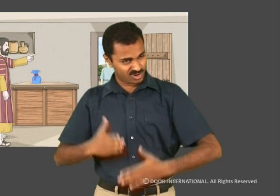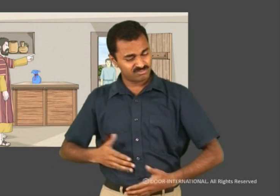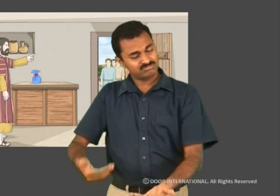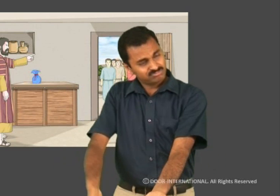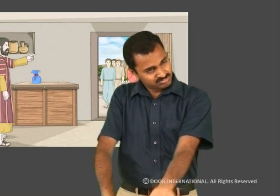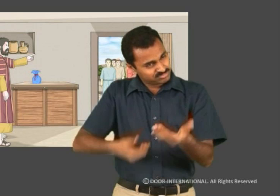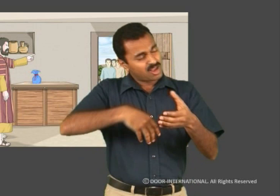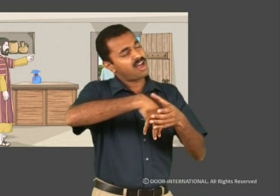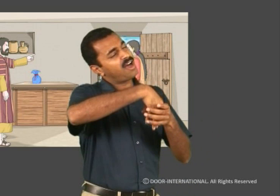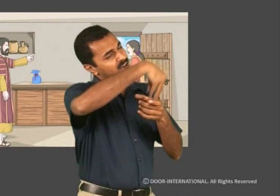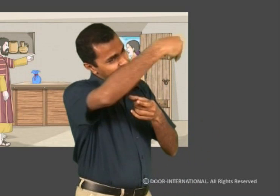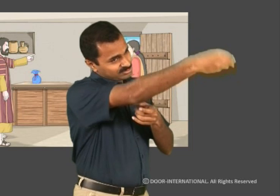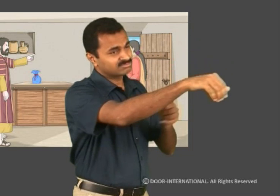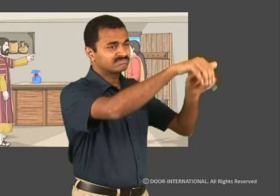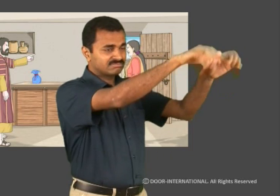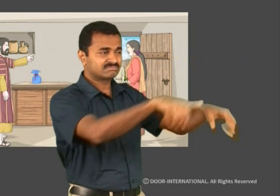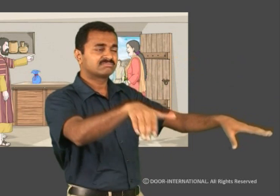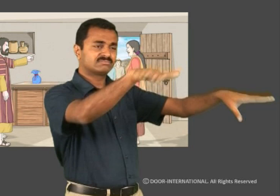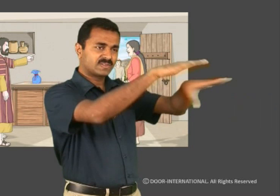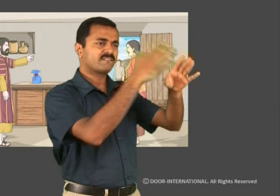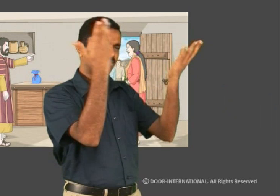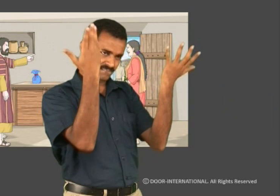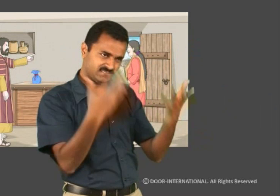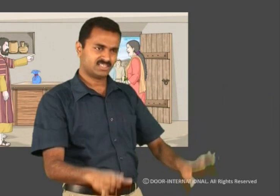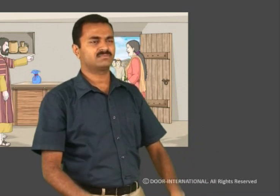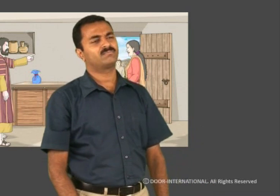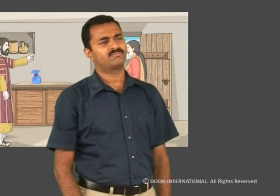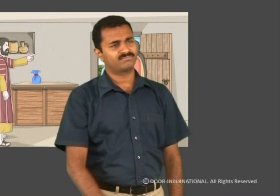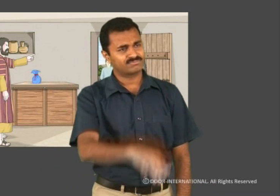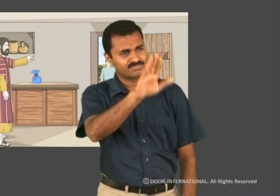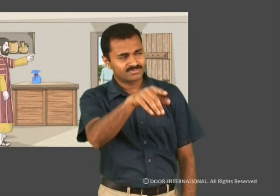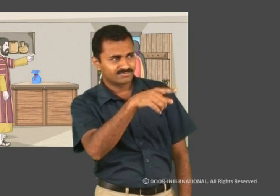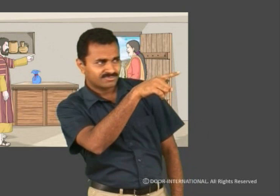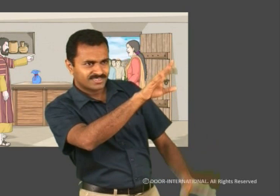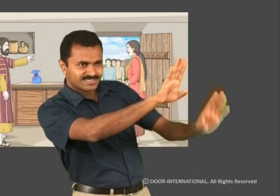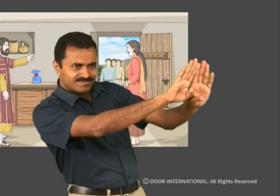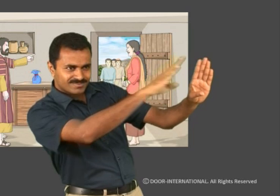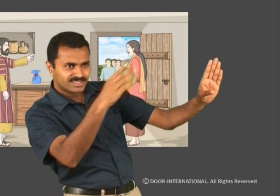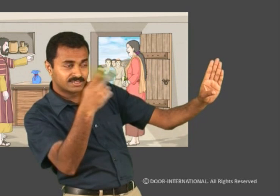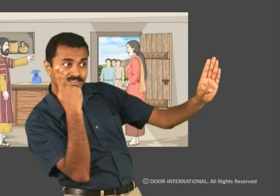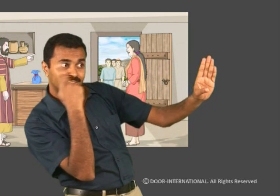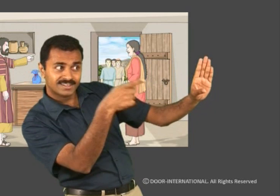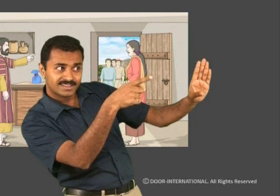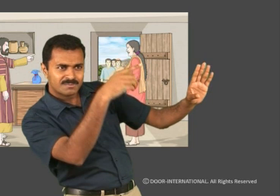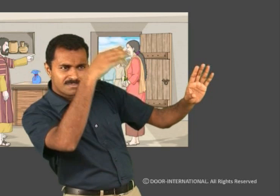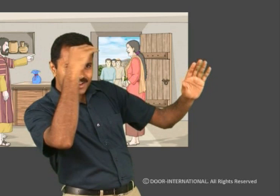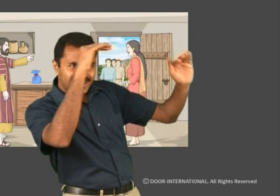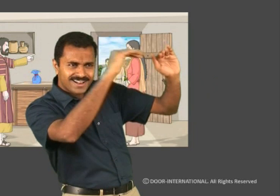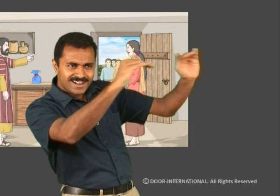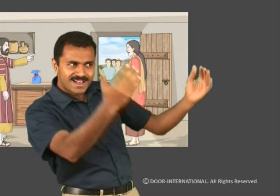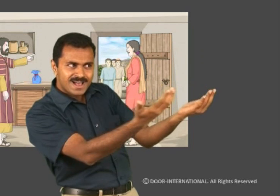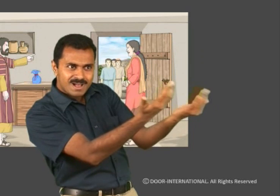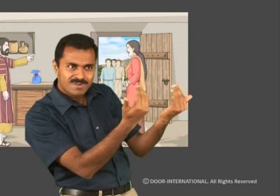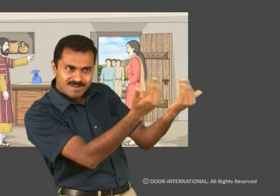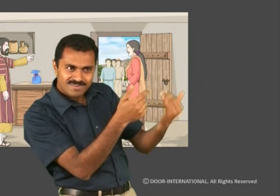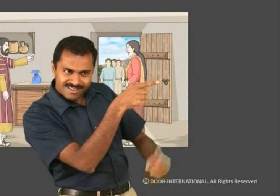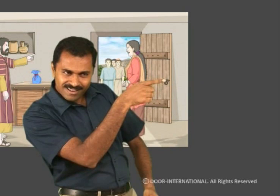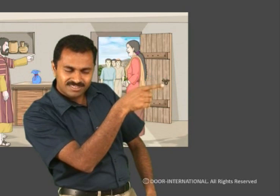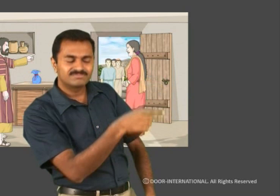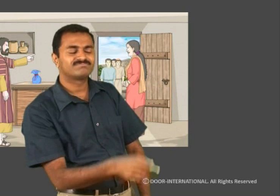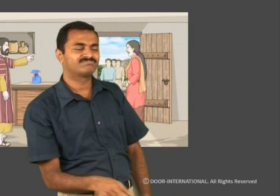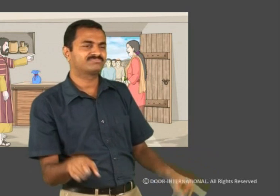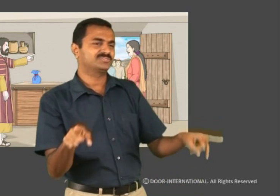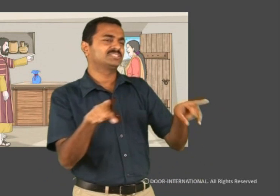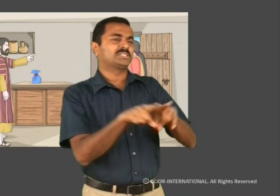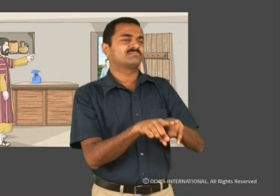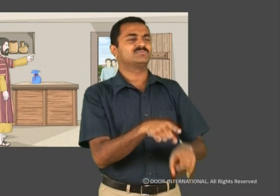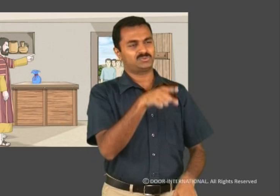Peter replied.